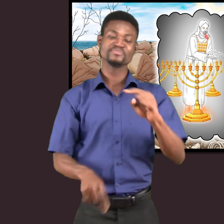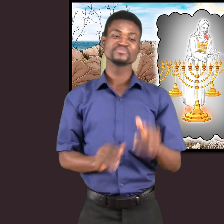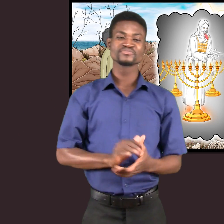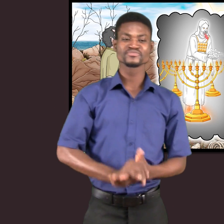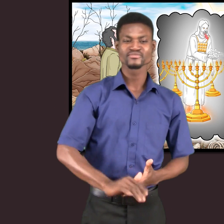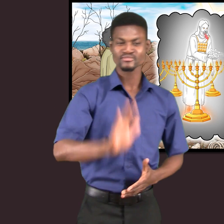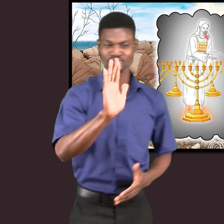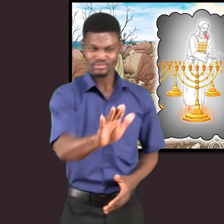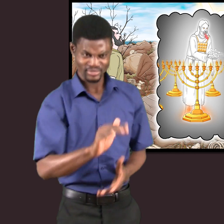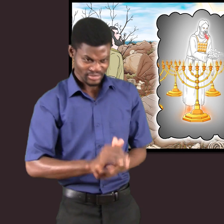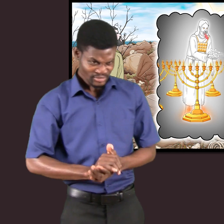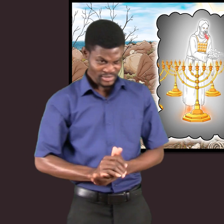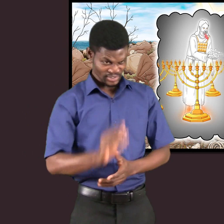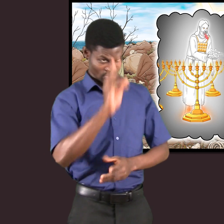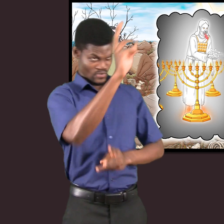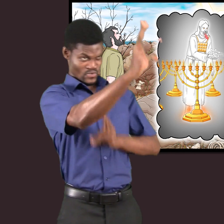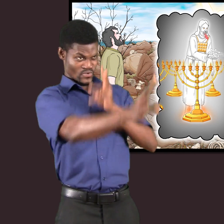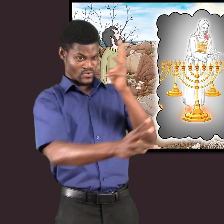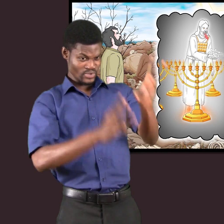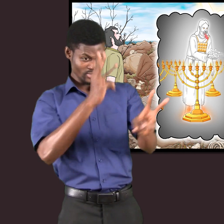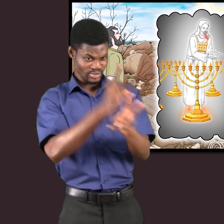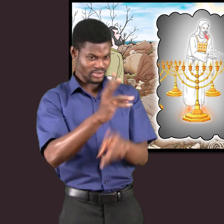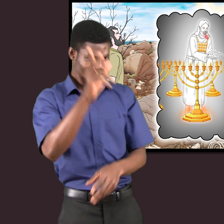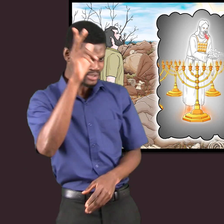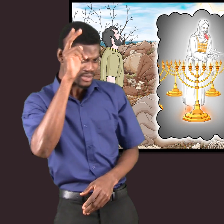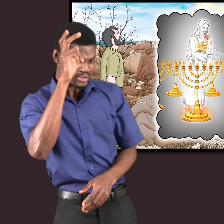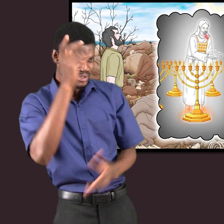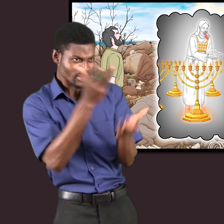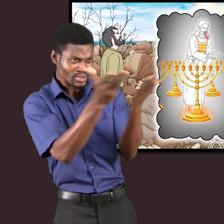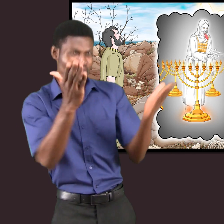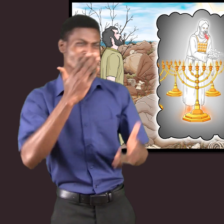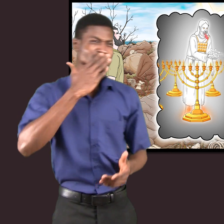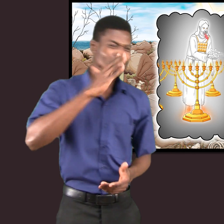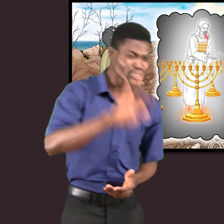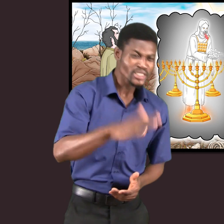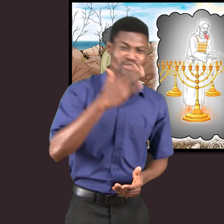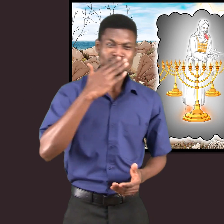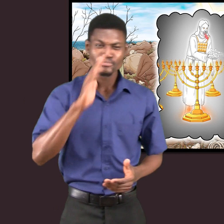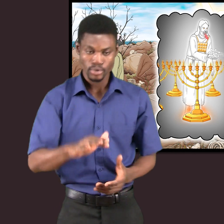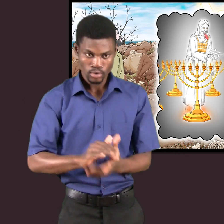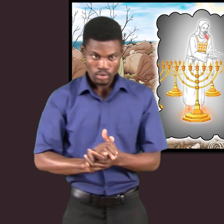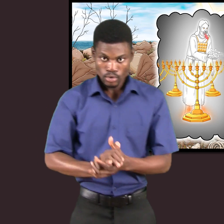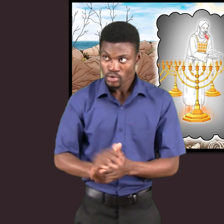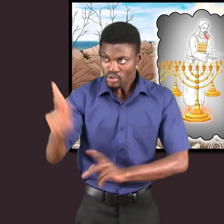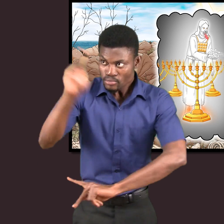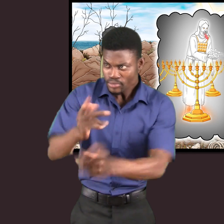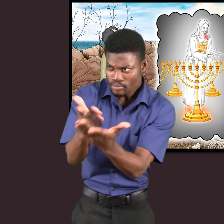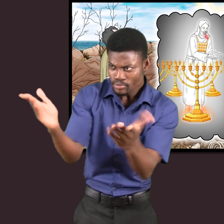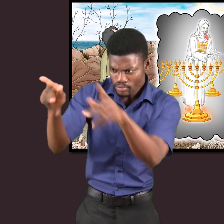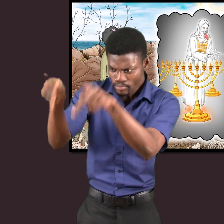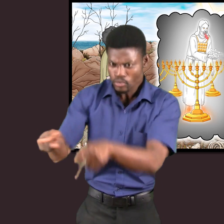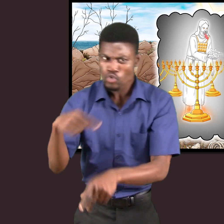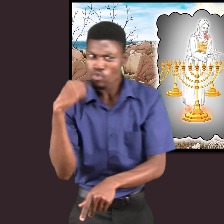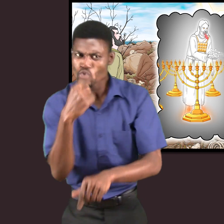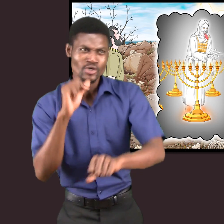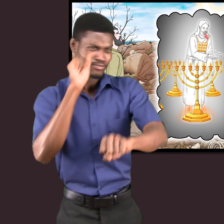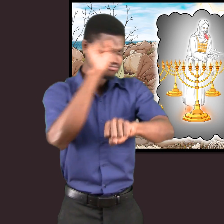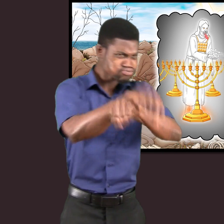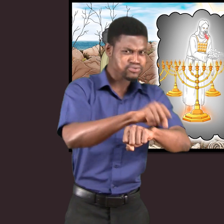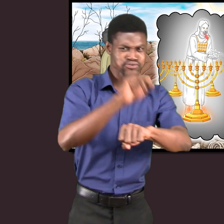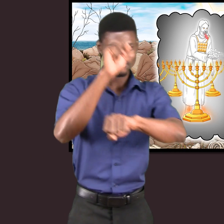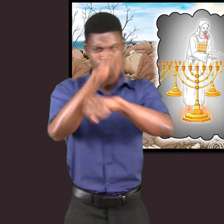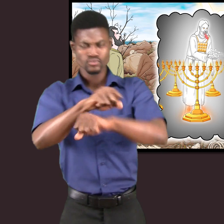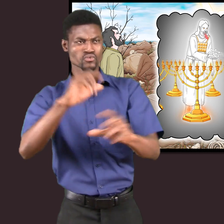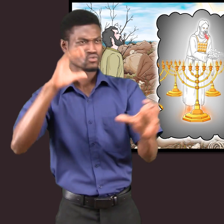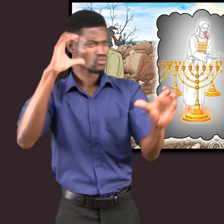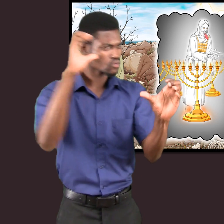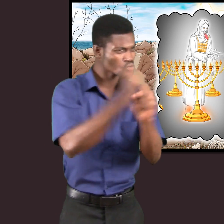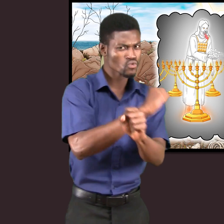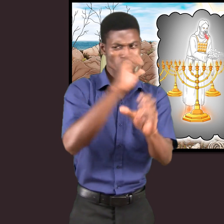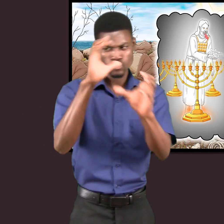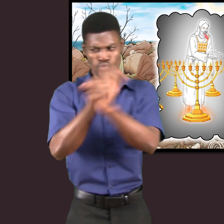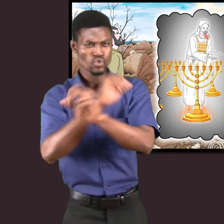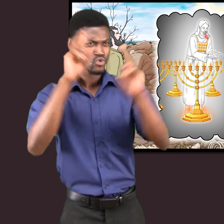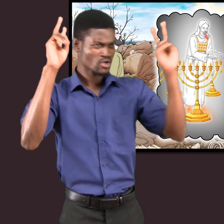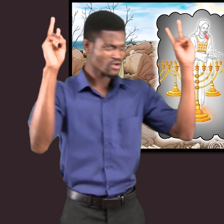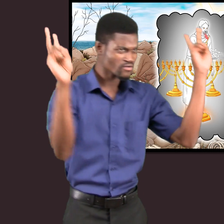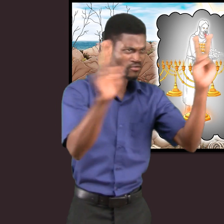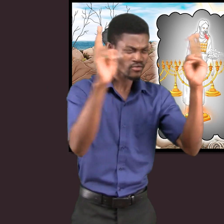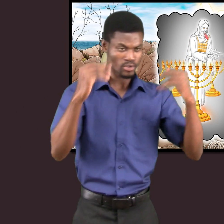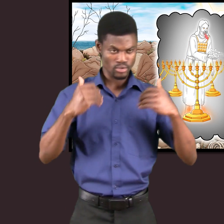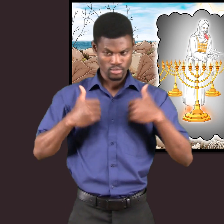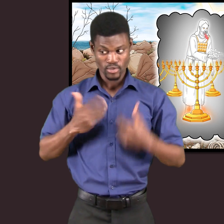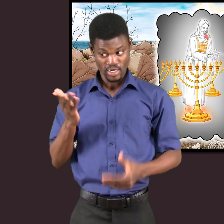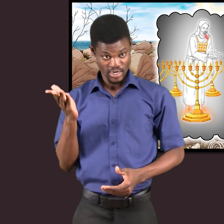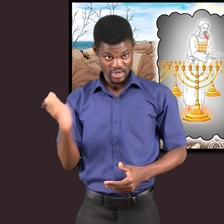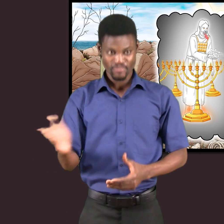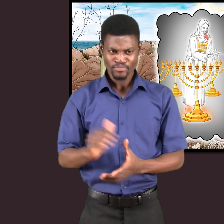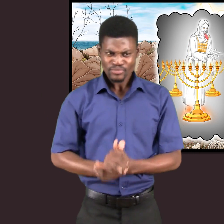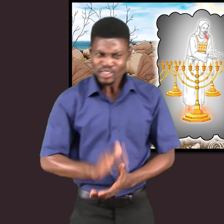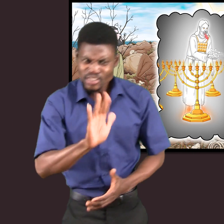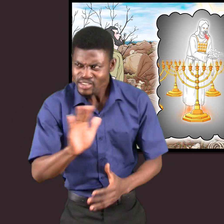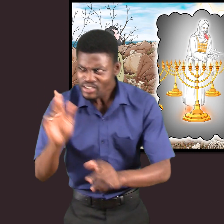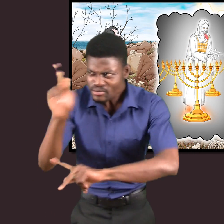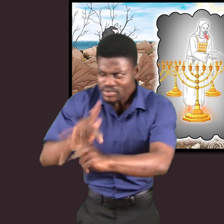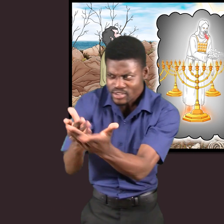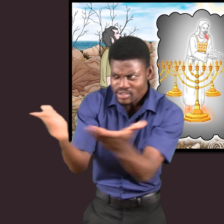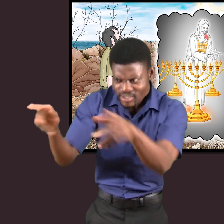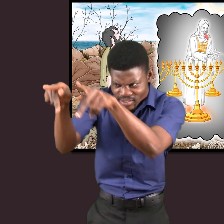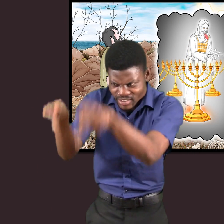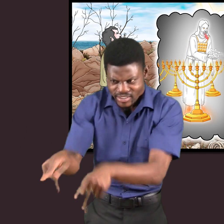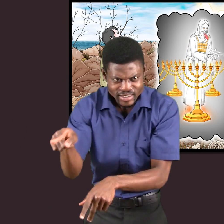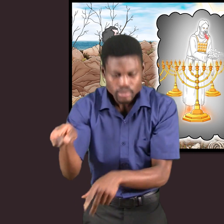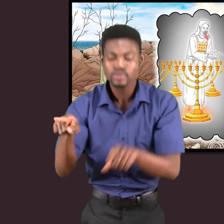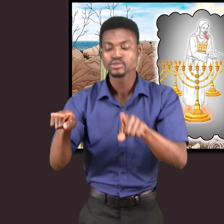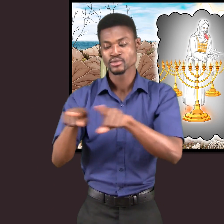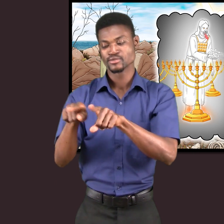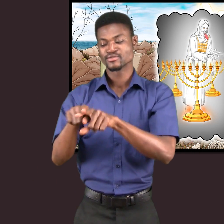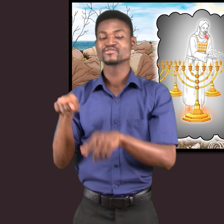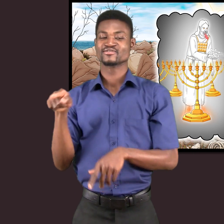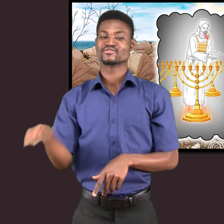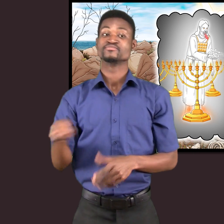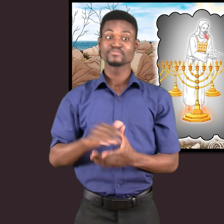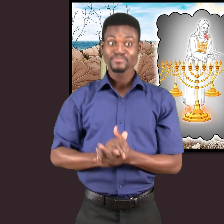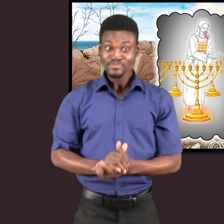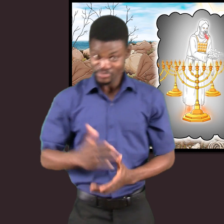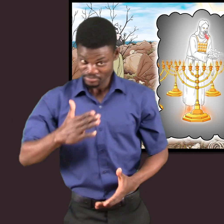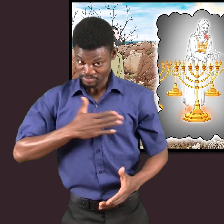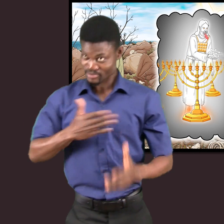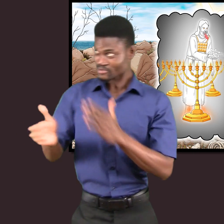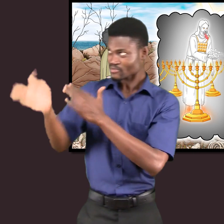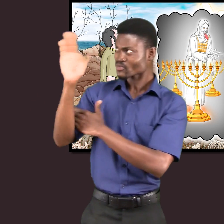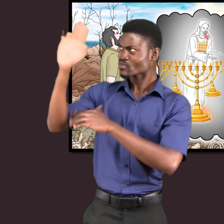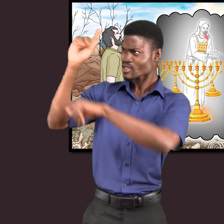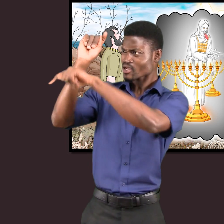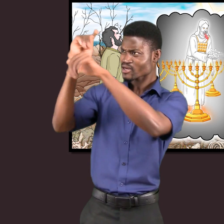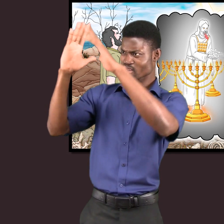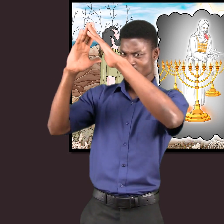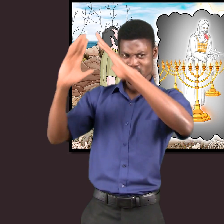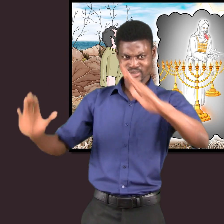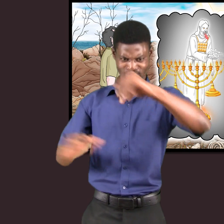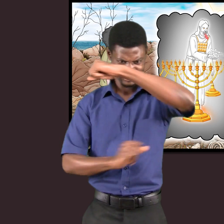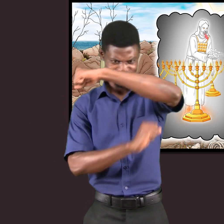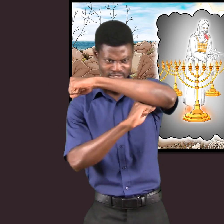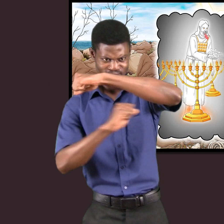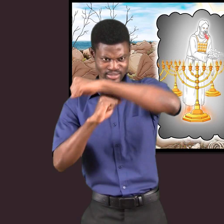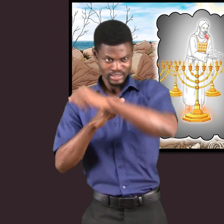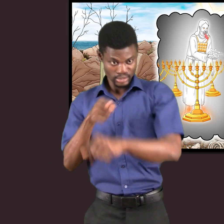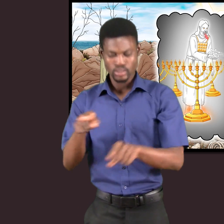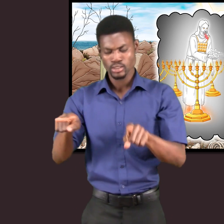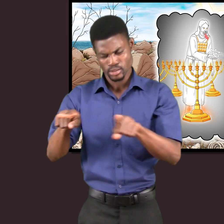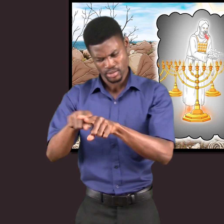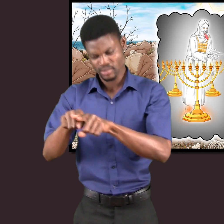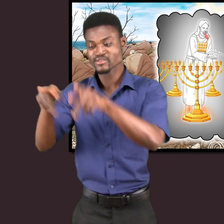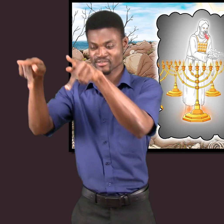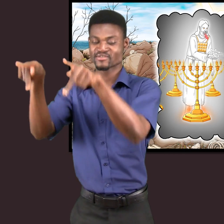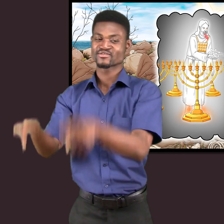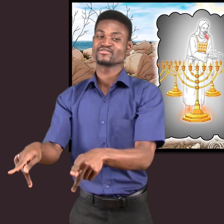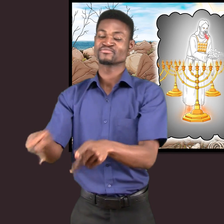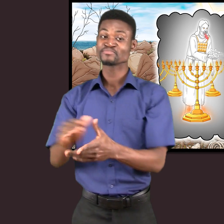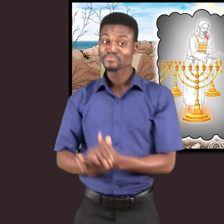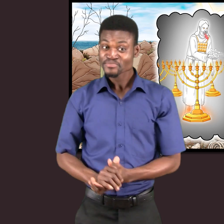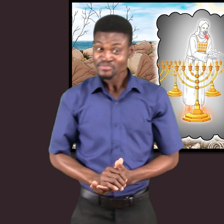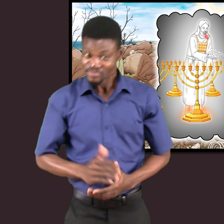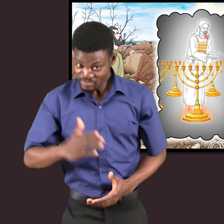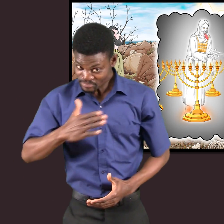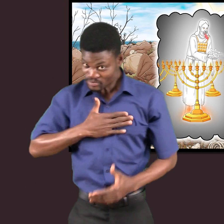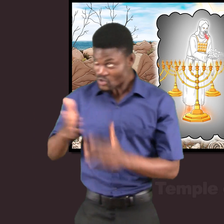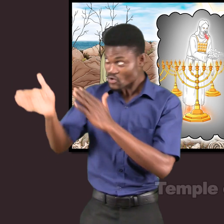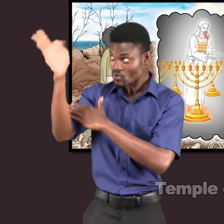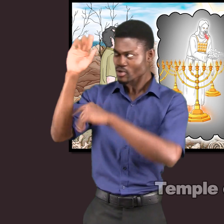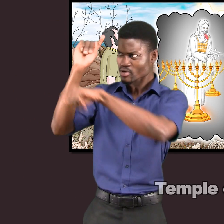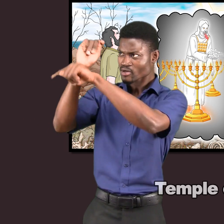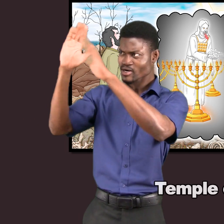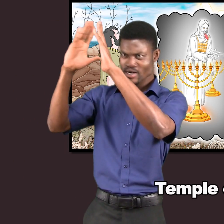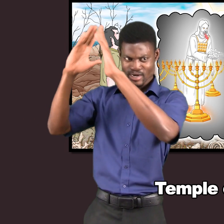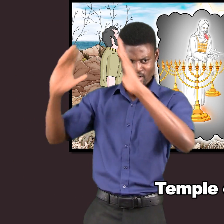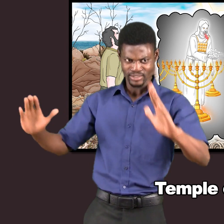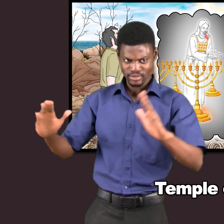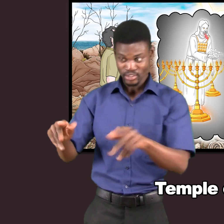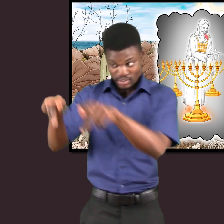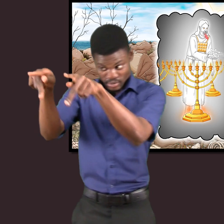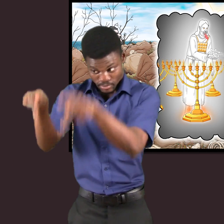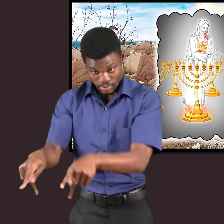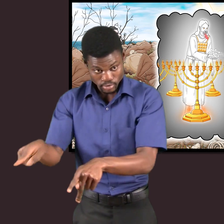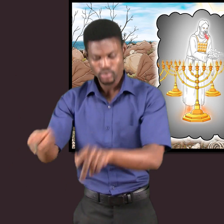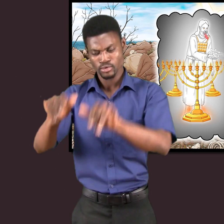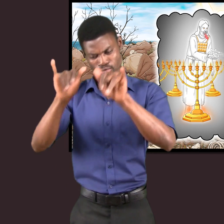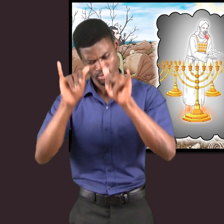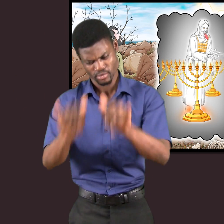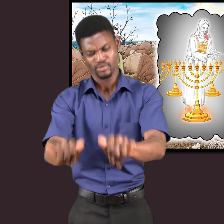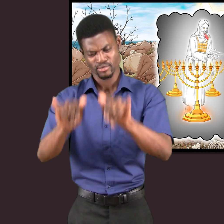I am coming soon. Hold fast to what you have, so that no one will take your crown.